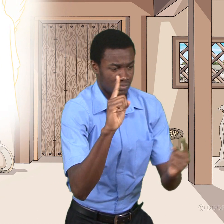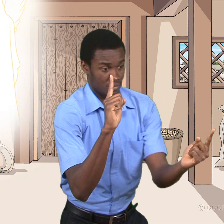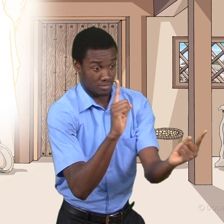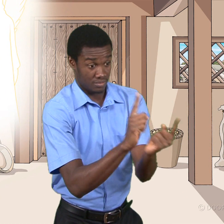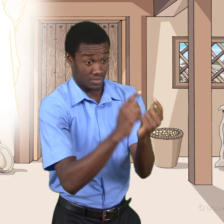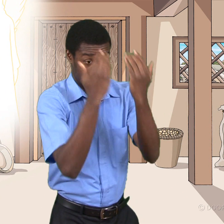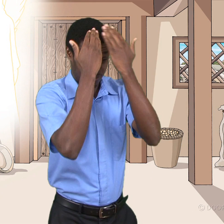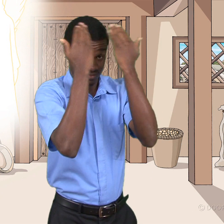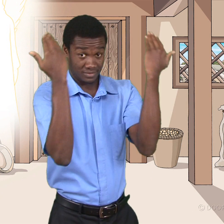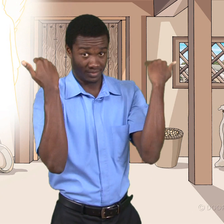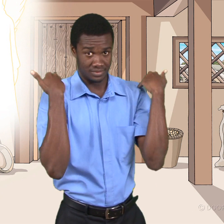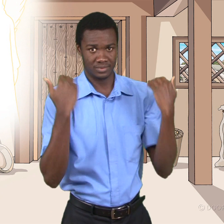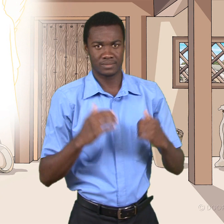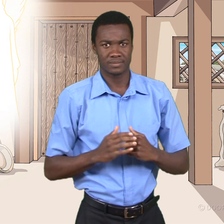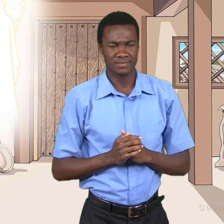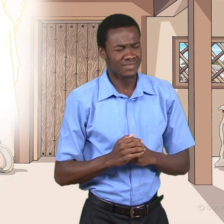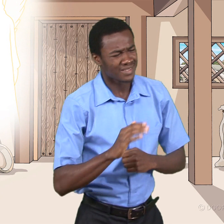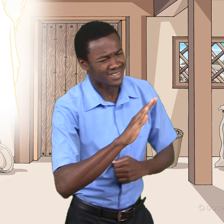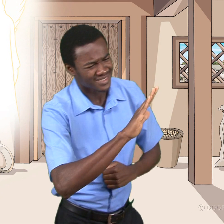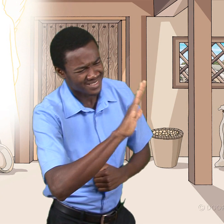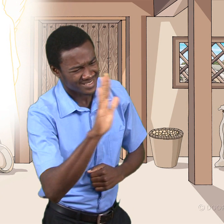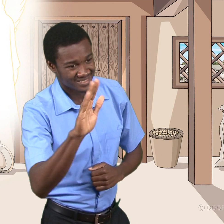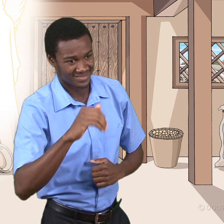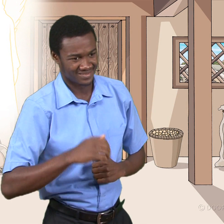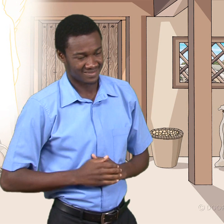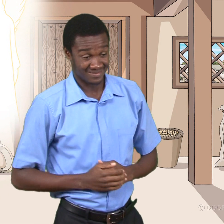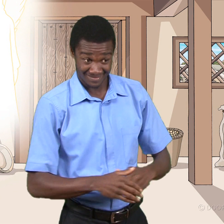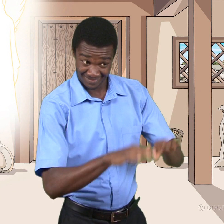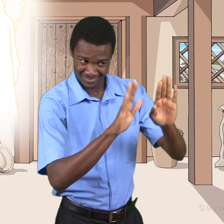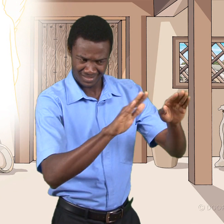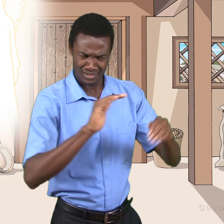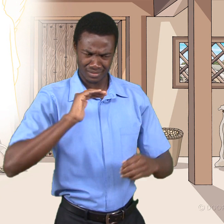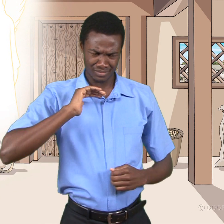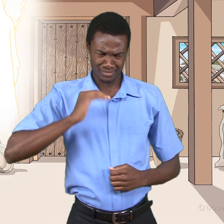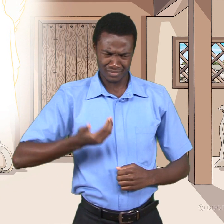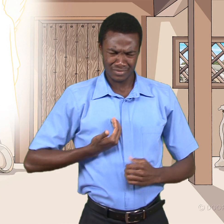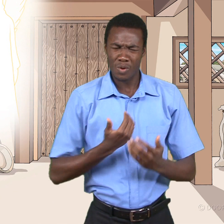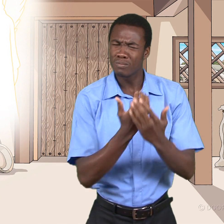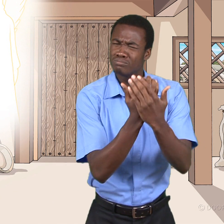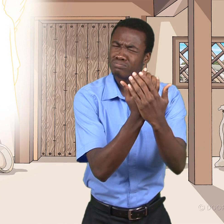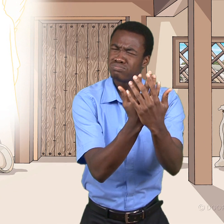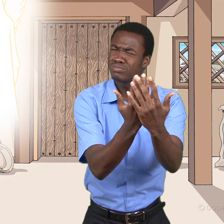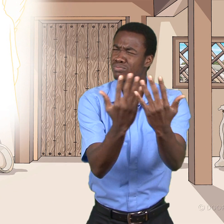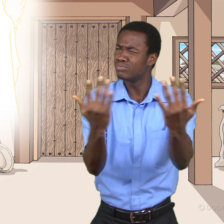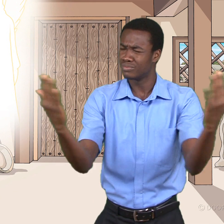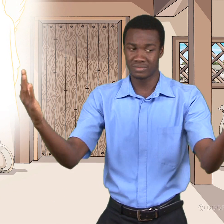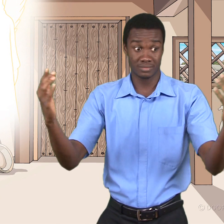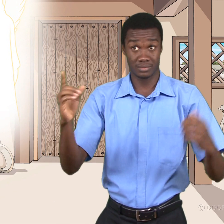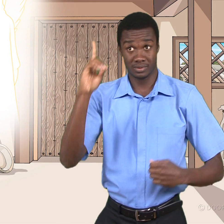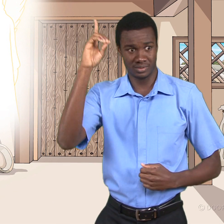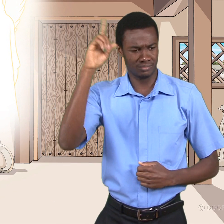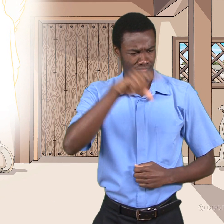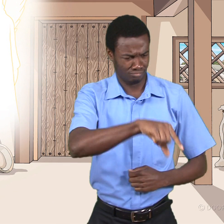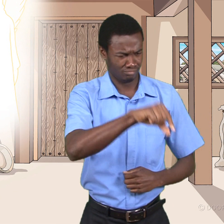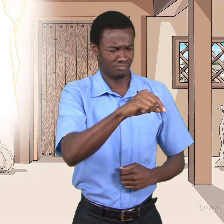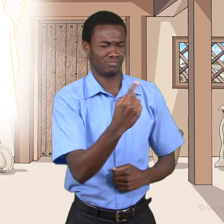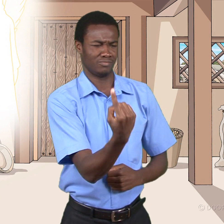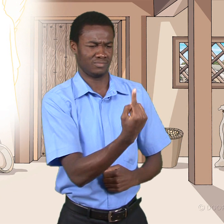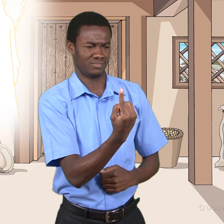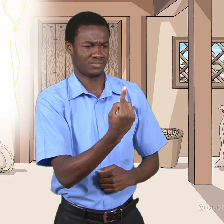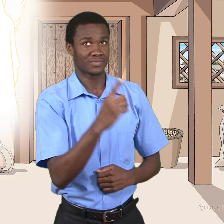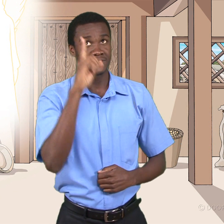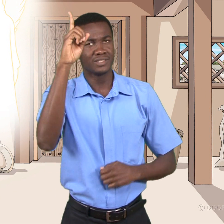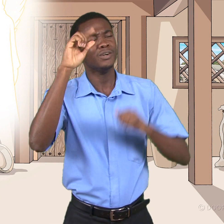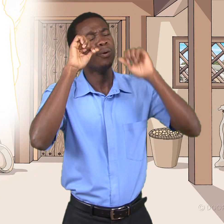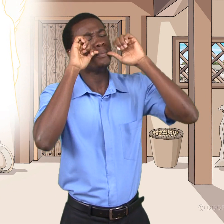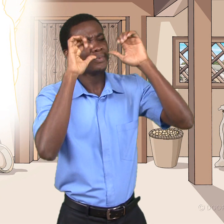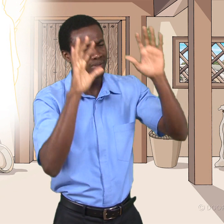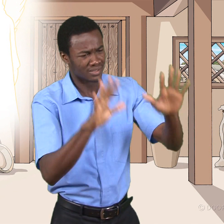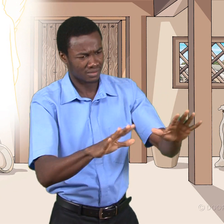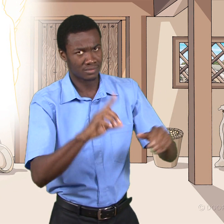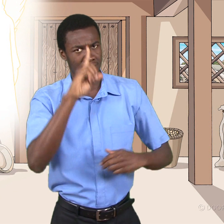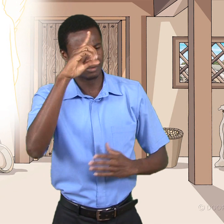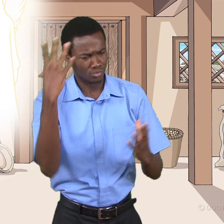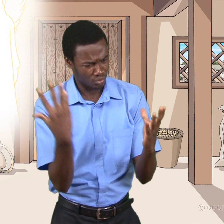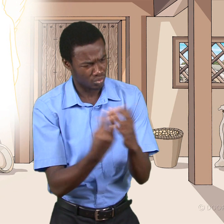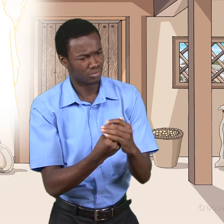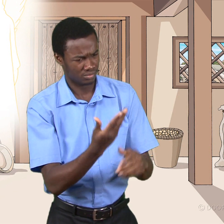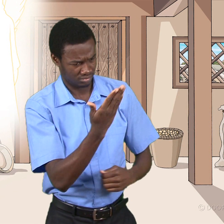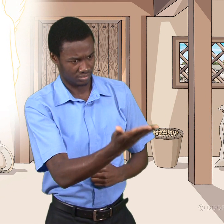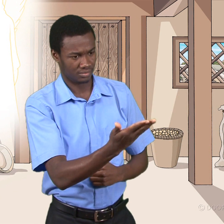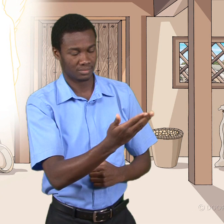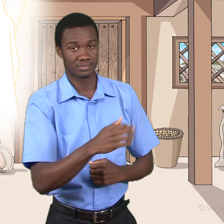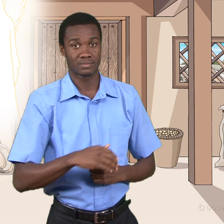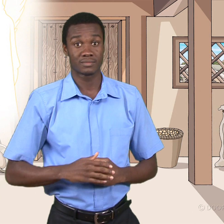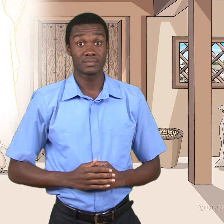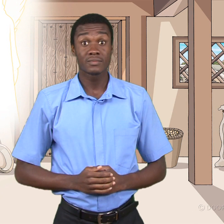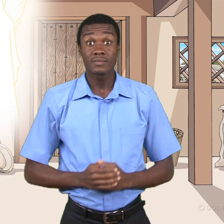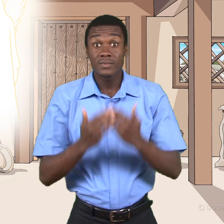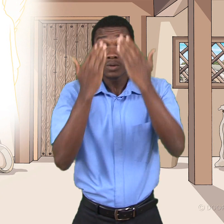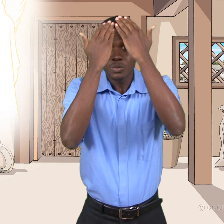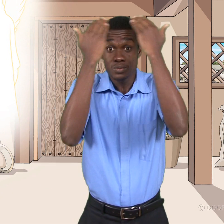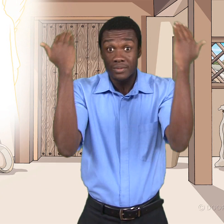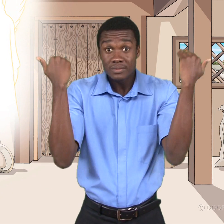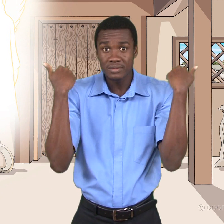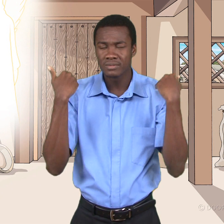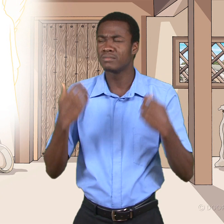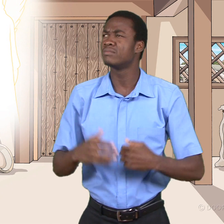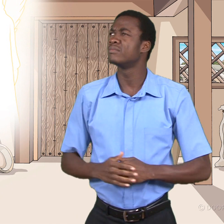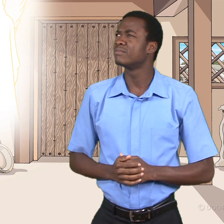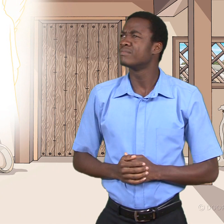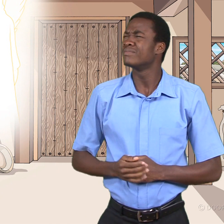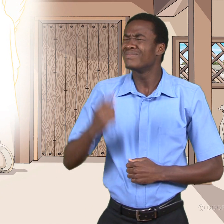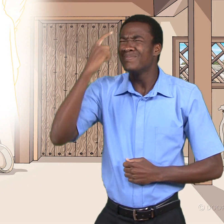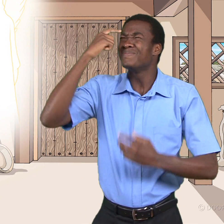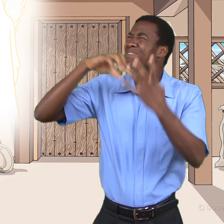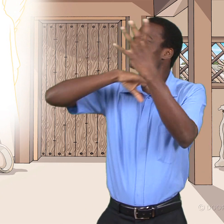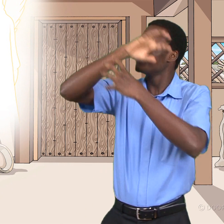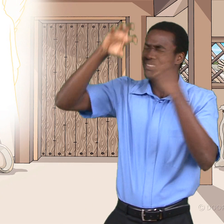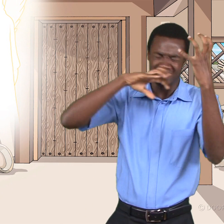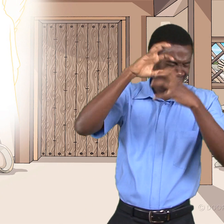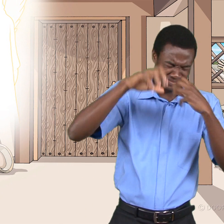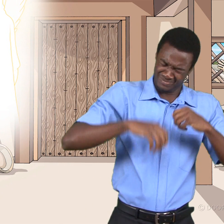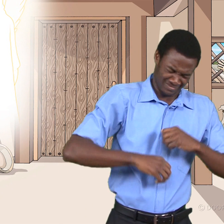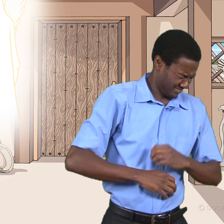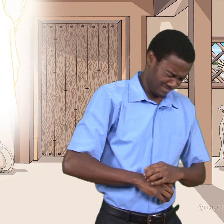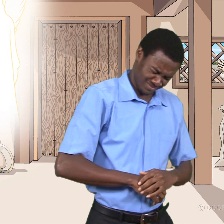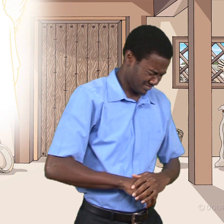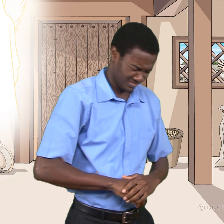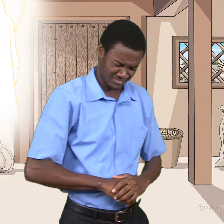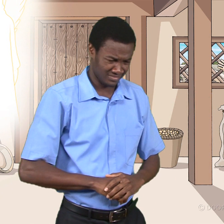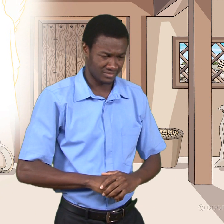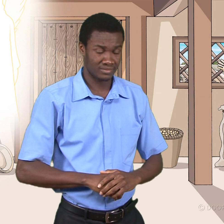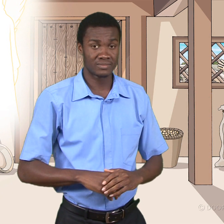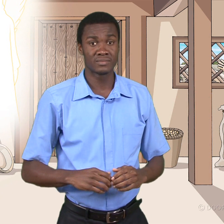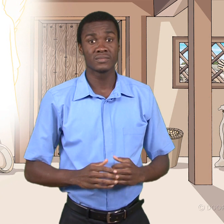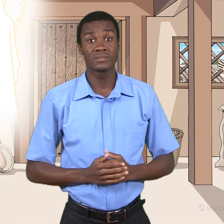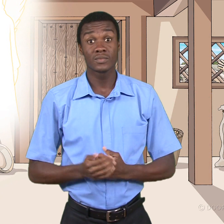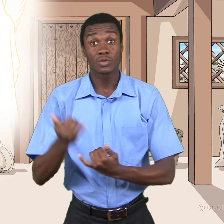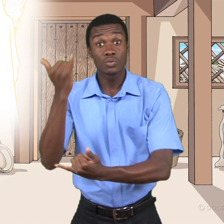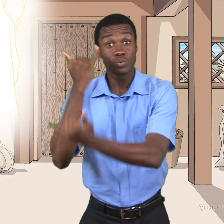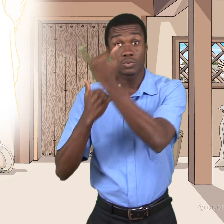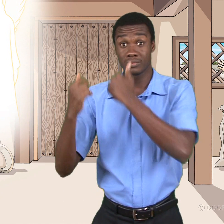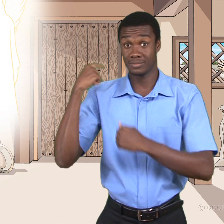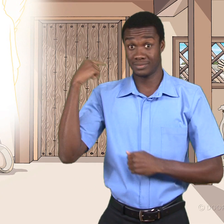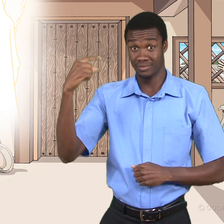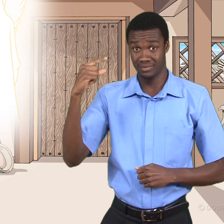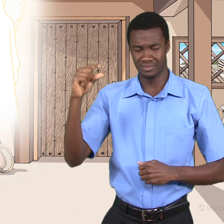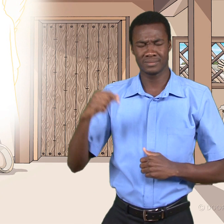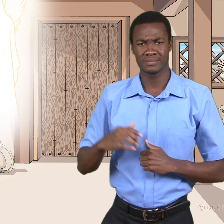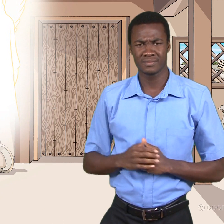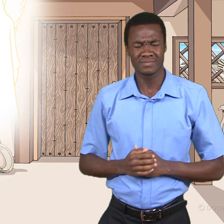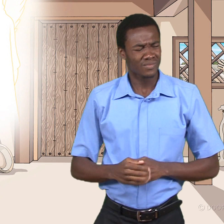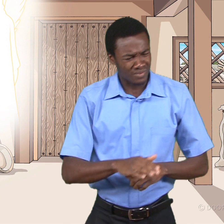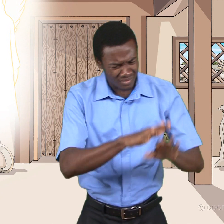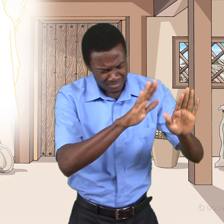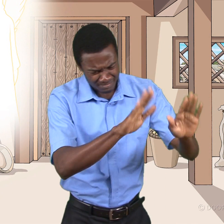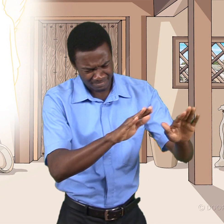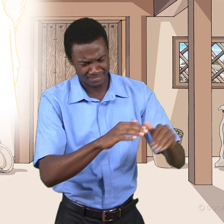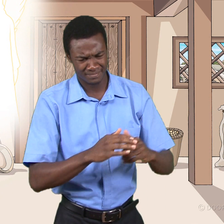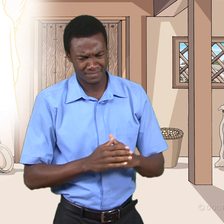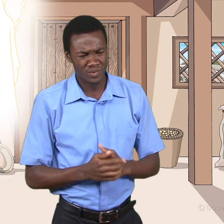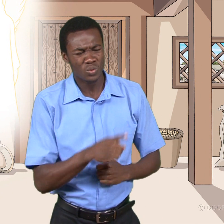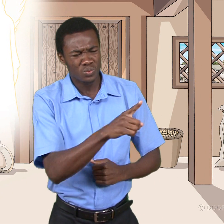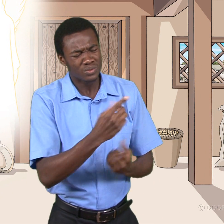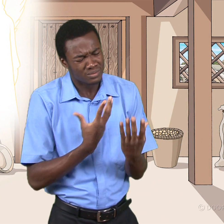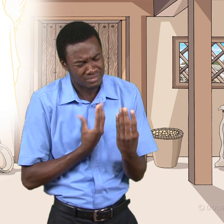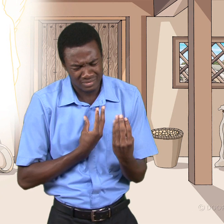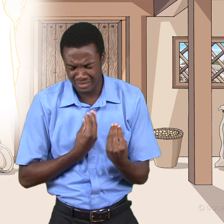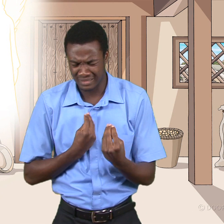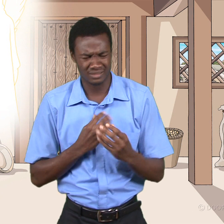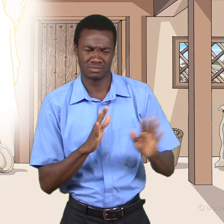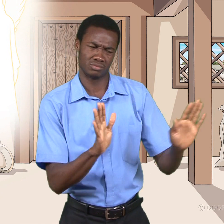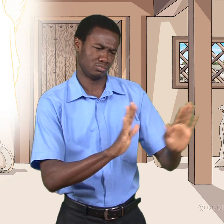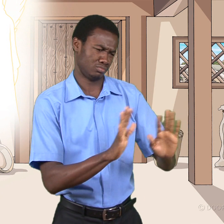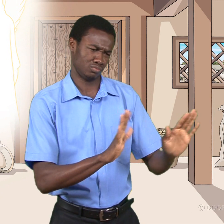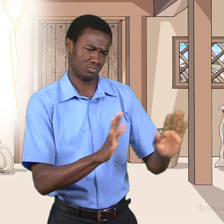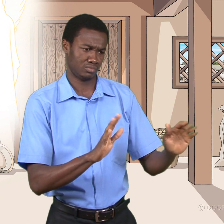Mary was greatly troubled at his words and wondered what kind of greeting this might be.